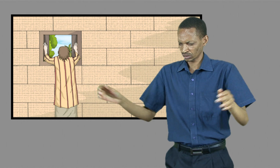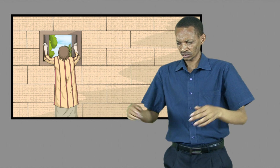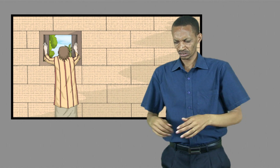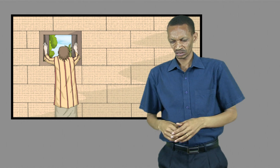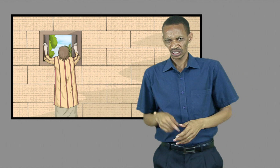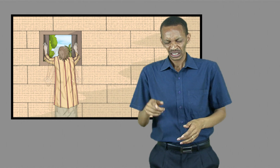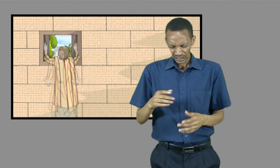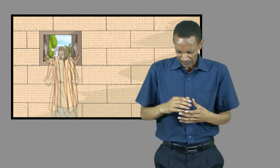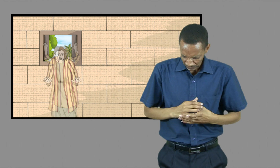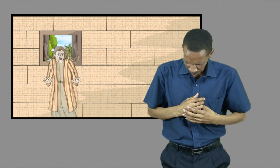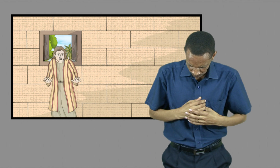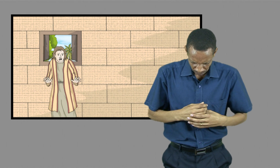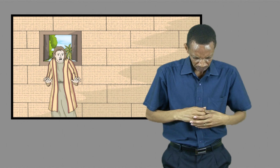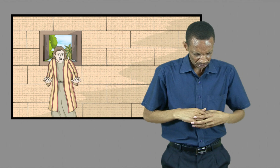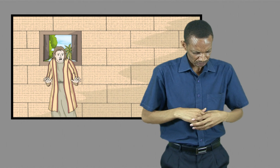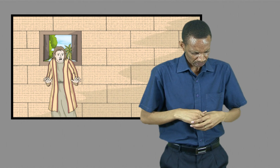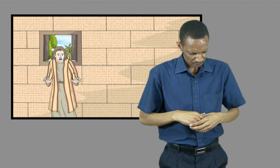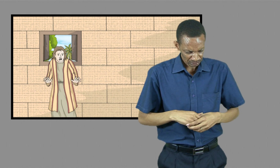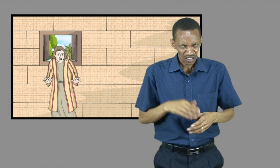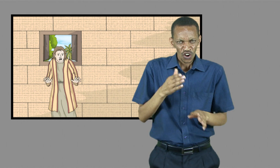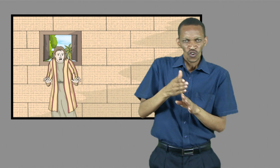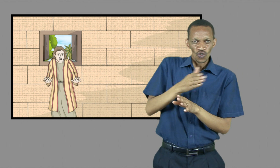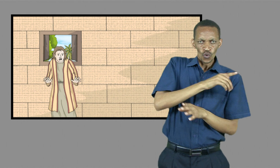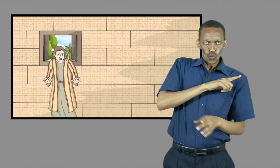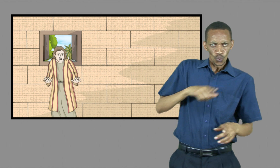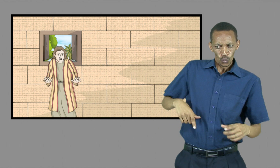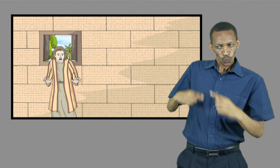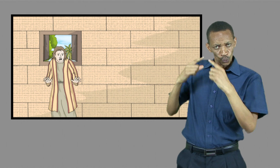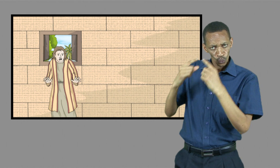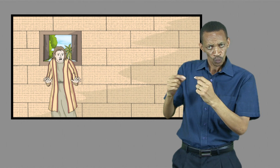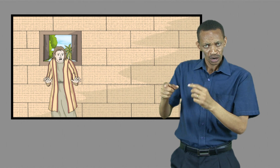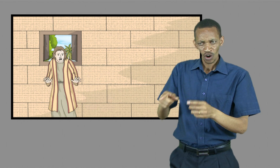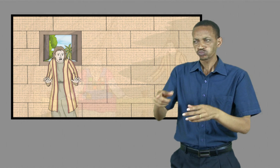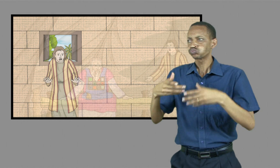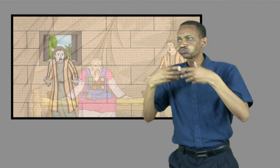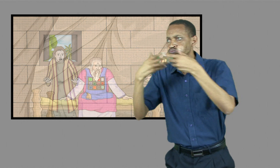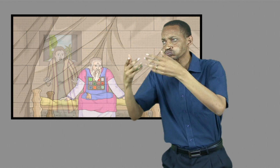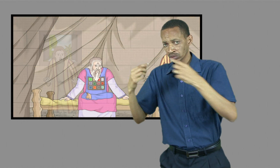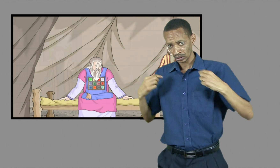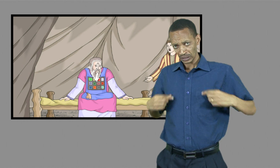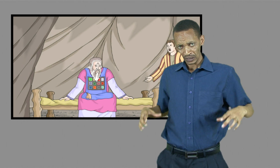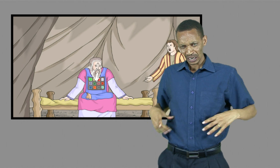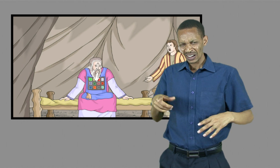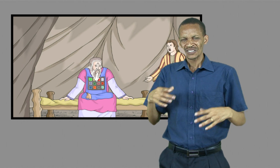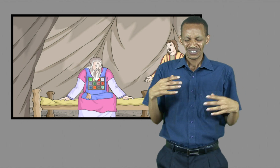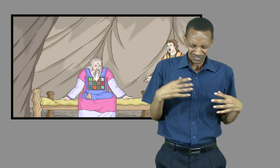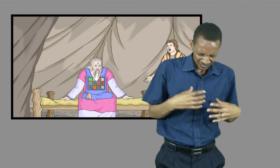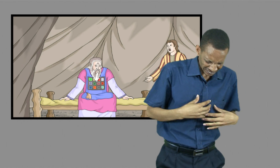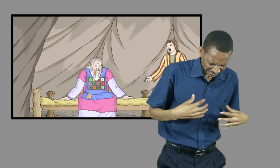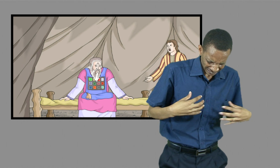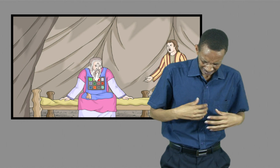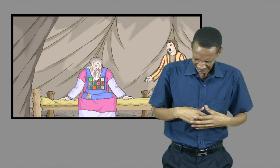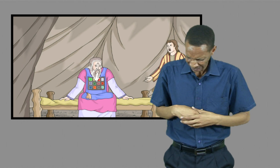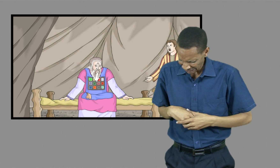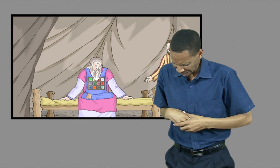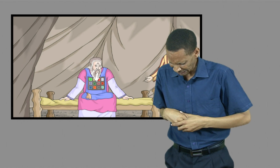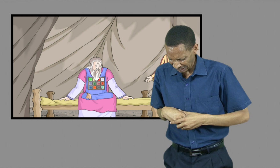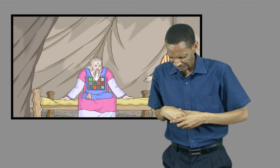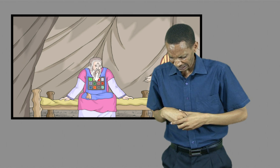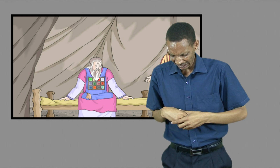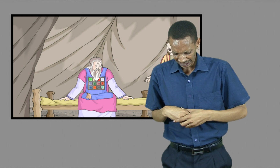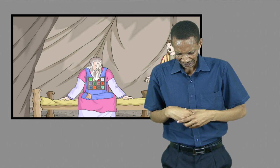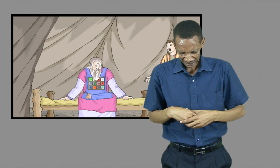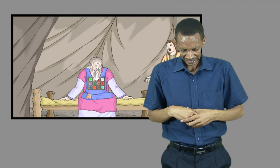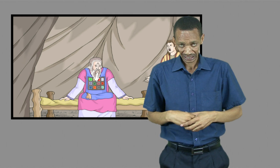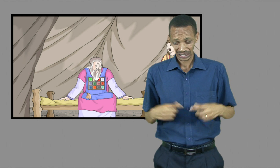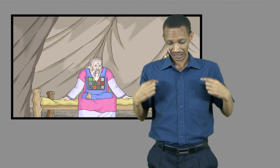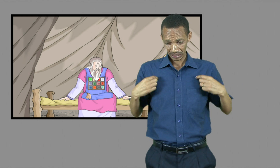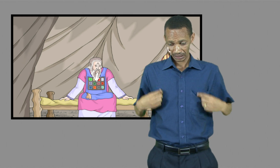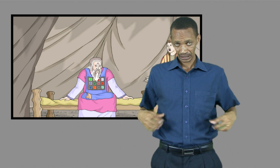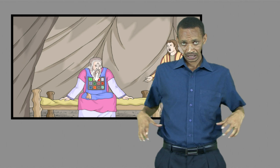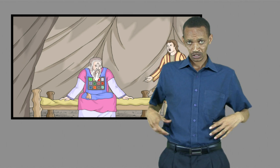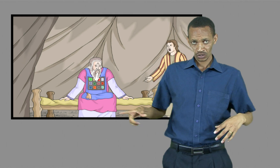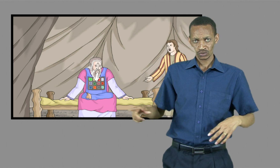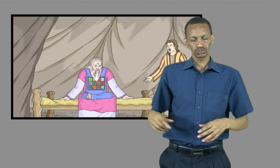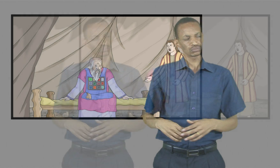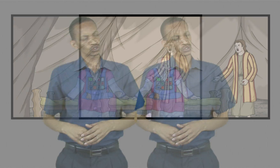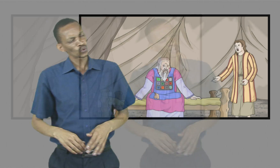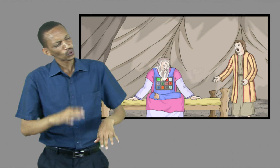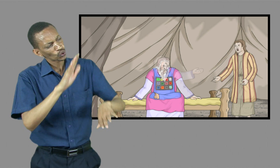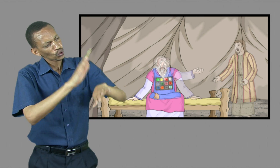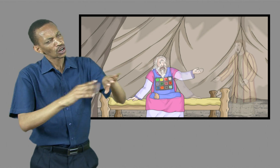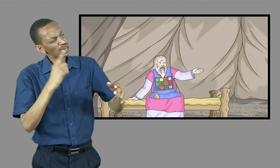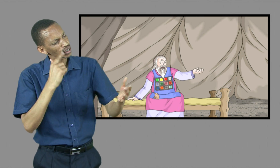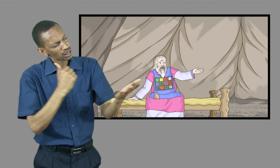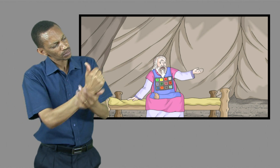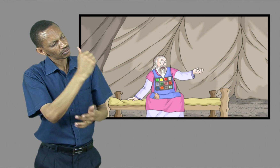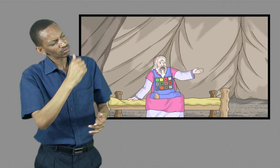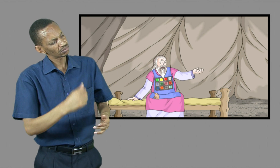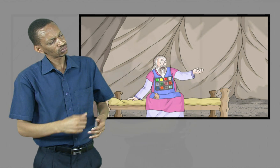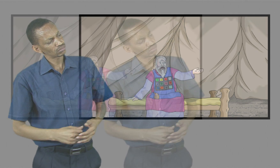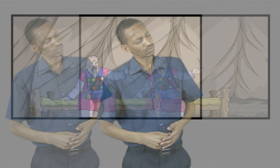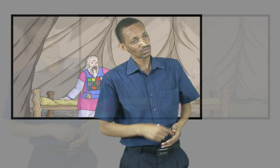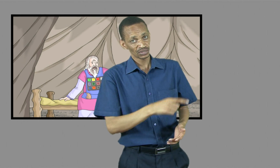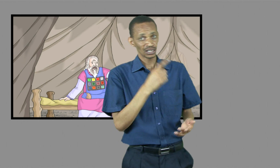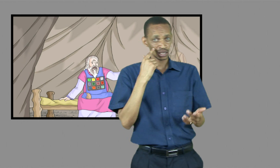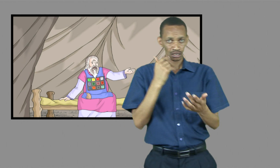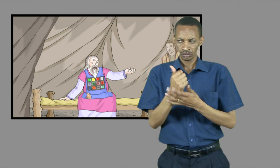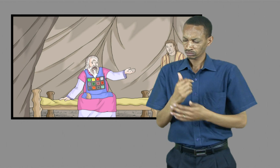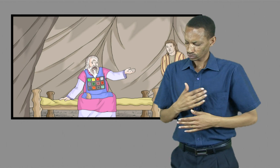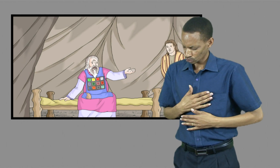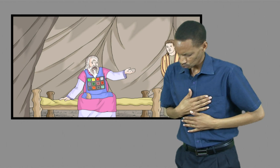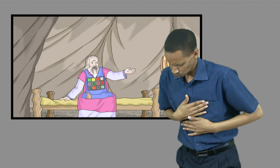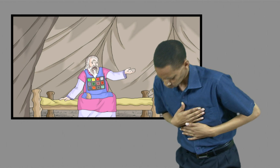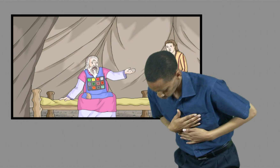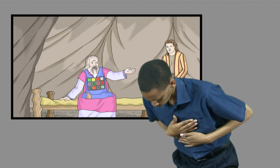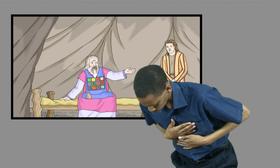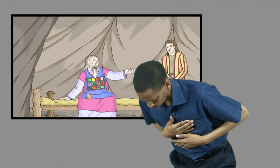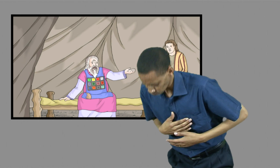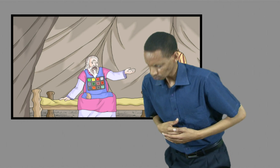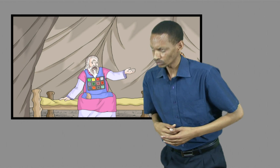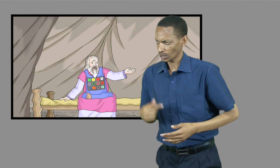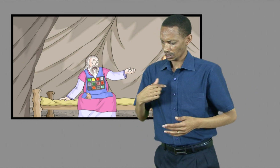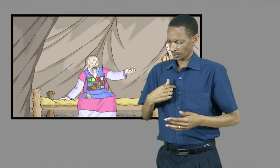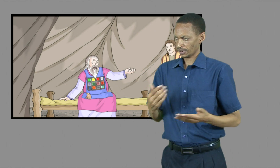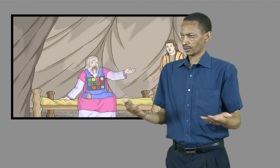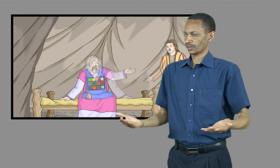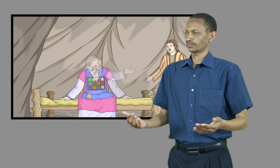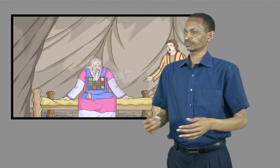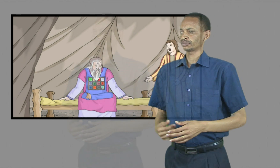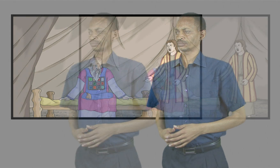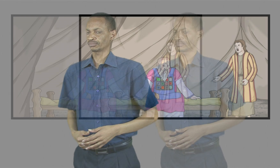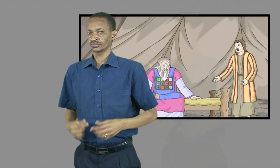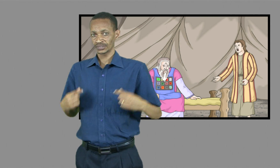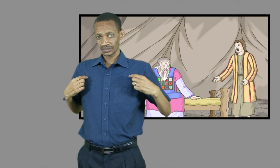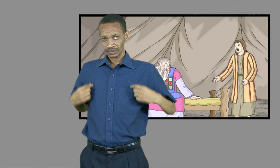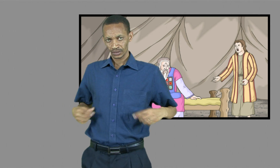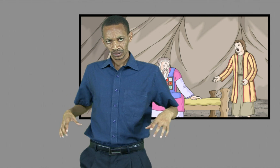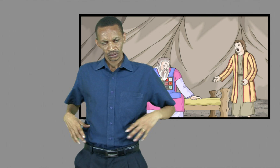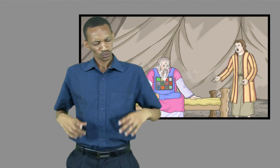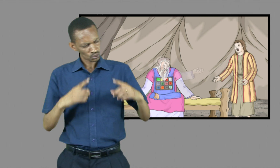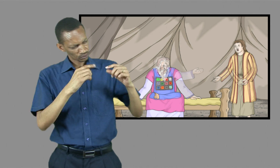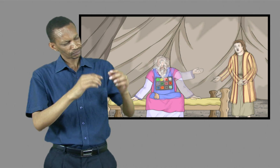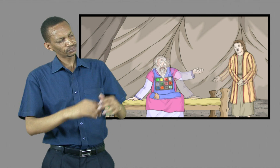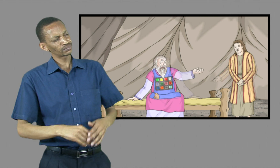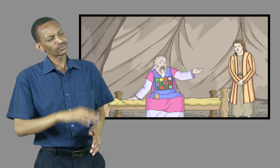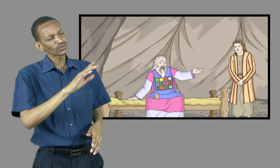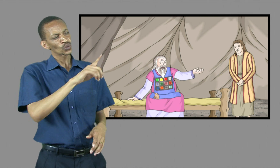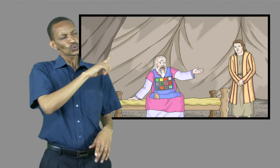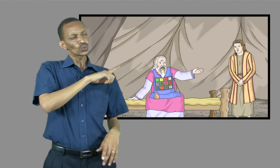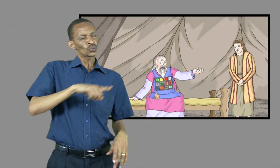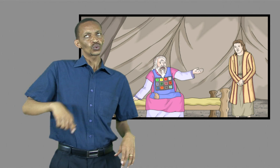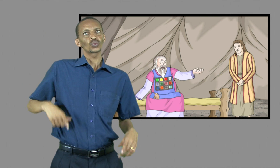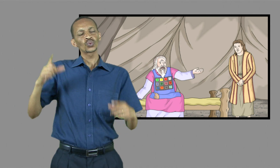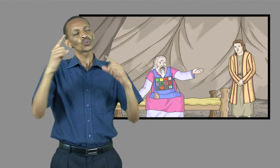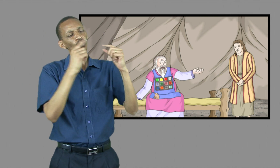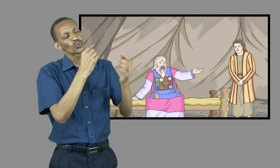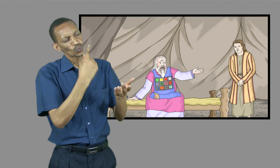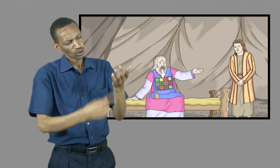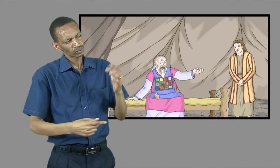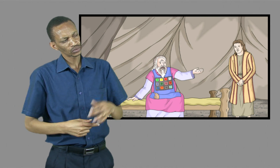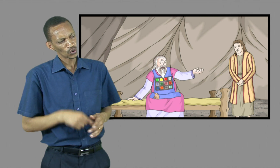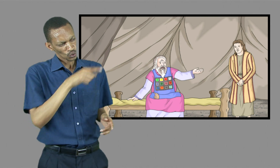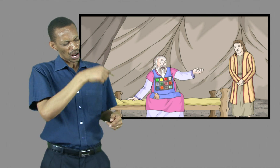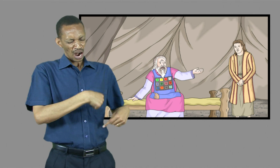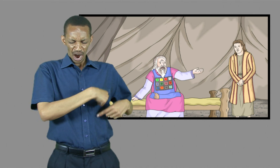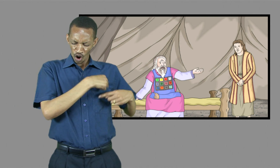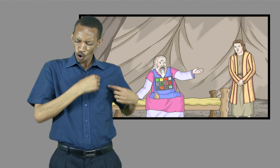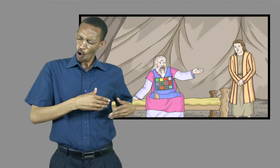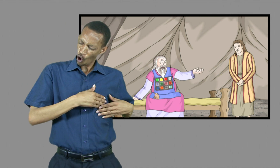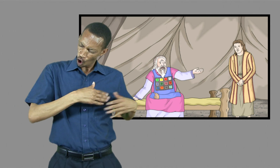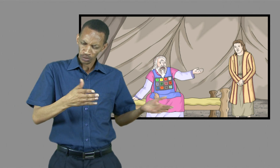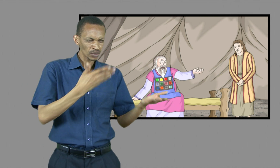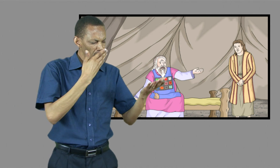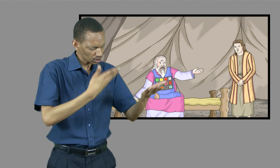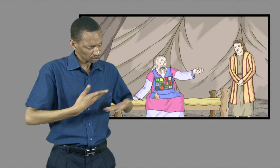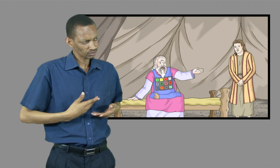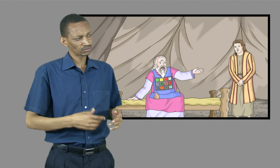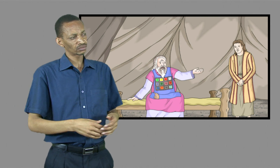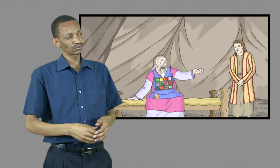He was afraid to tell Eli the vision, but Eli called to him and said, “Samuel, my son.” “Here I am,” answered Samuel.